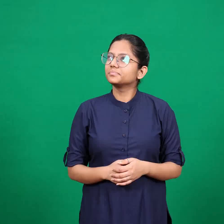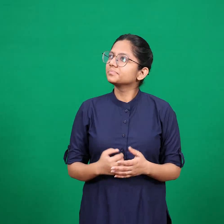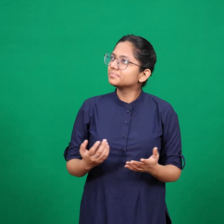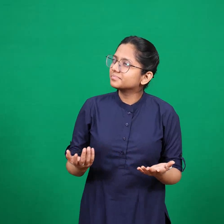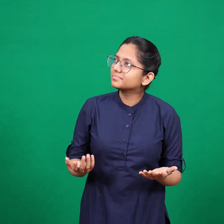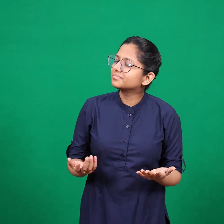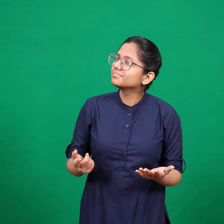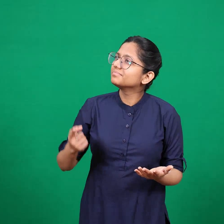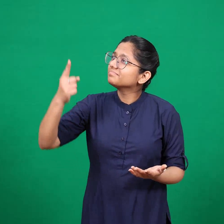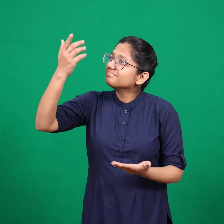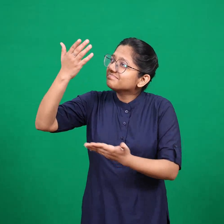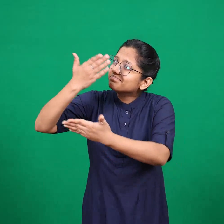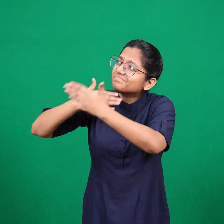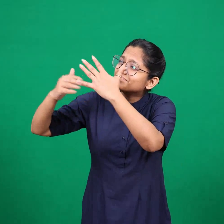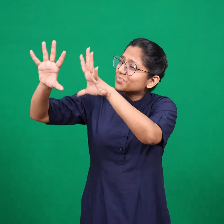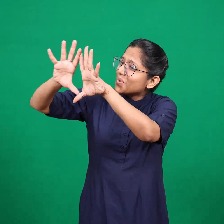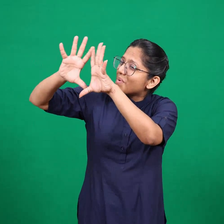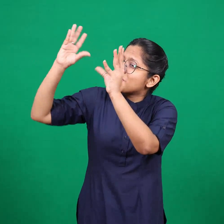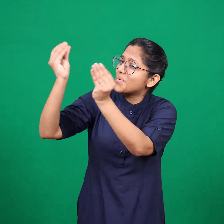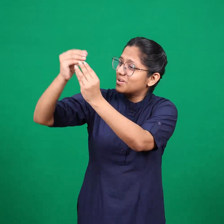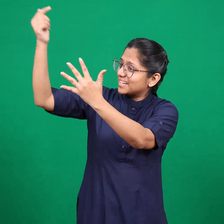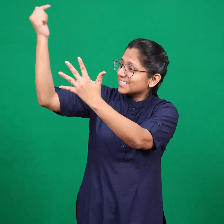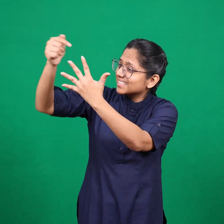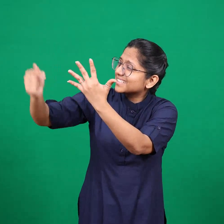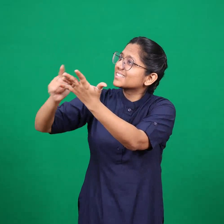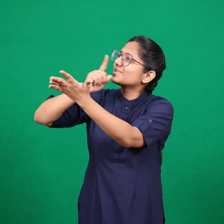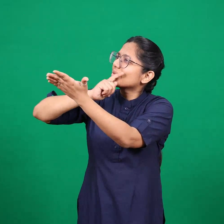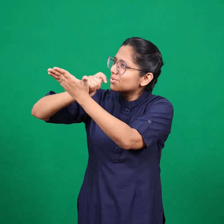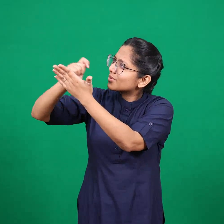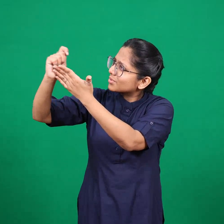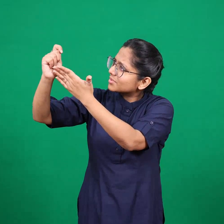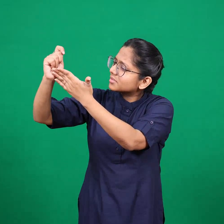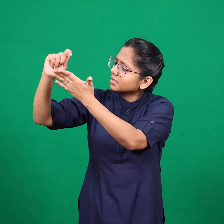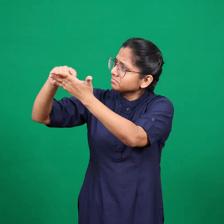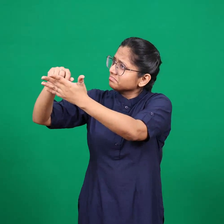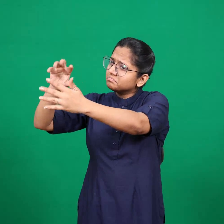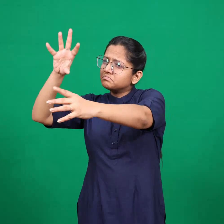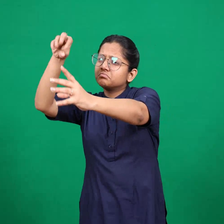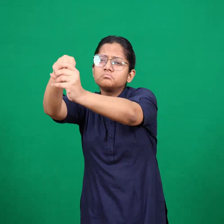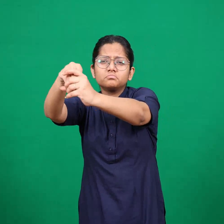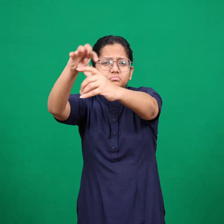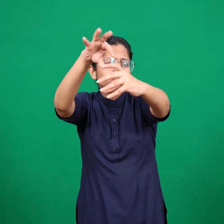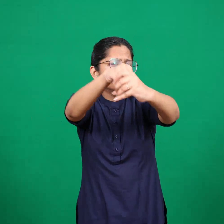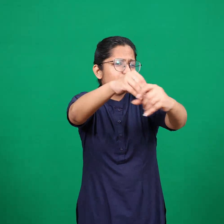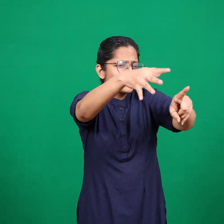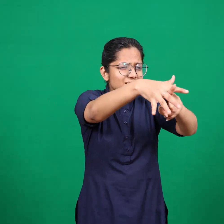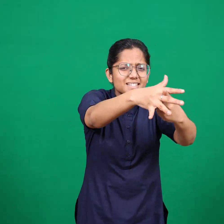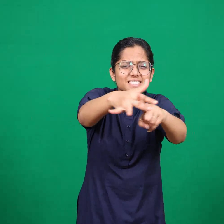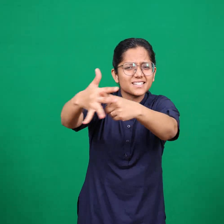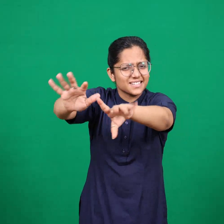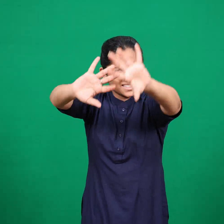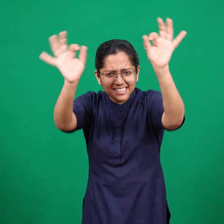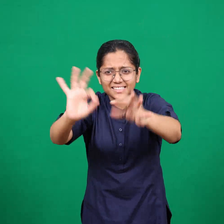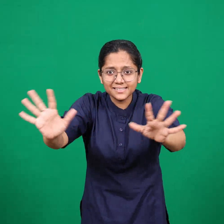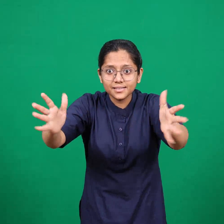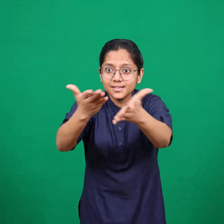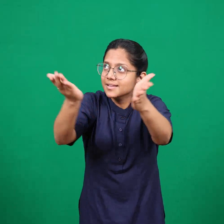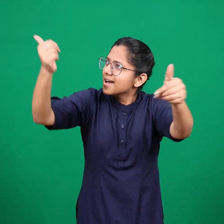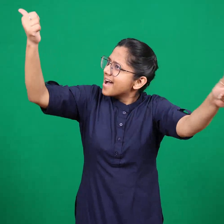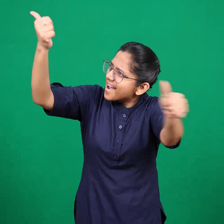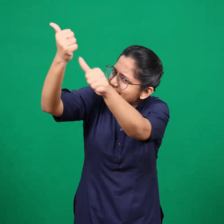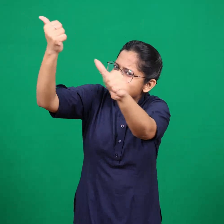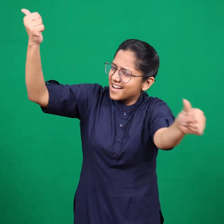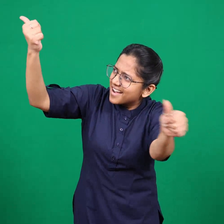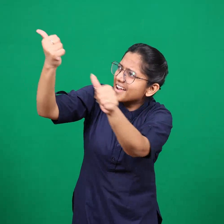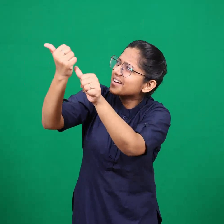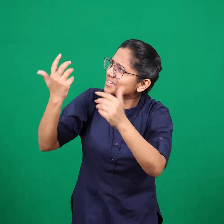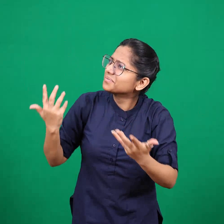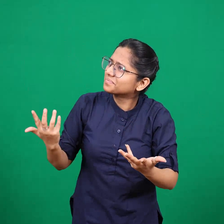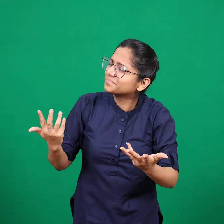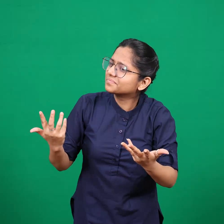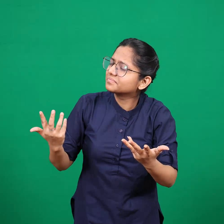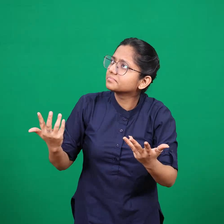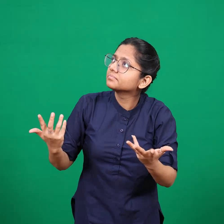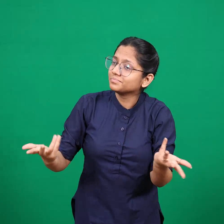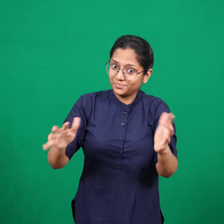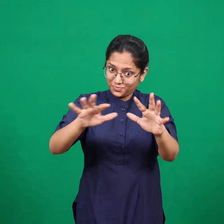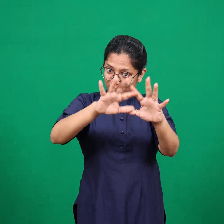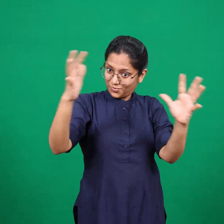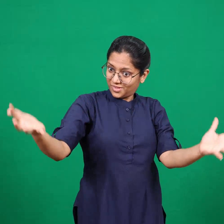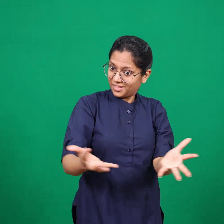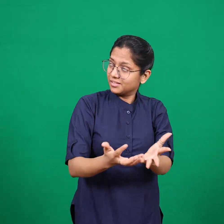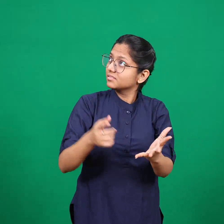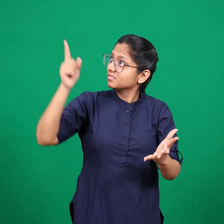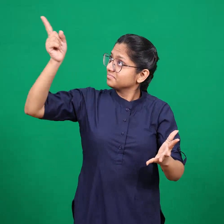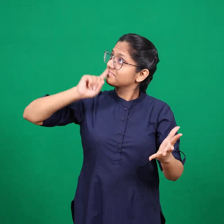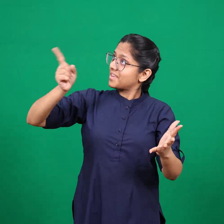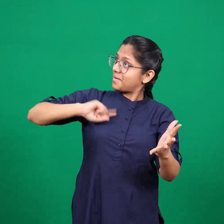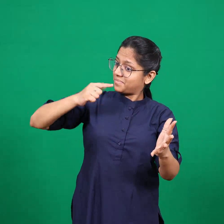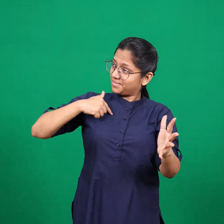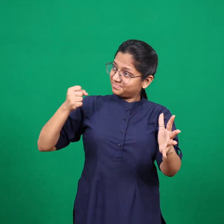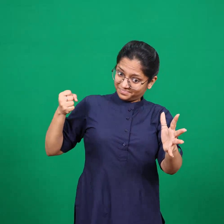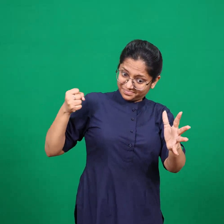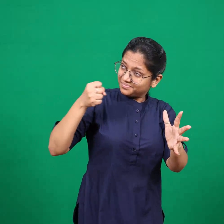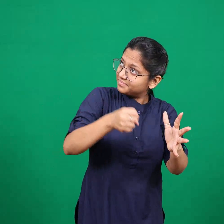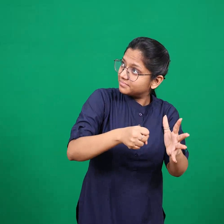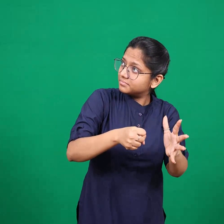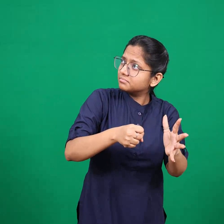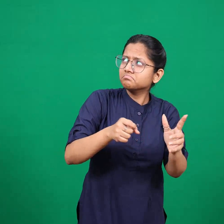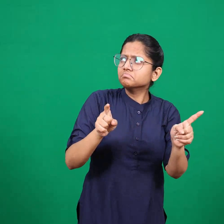Sanctify them by the truth; Your word is truth.